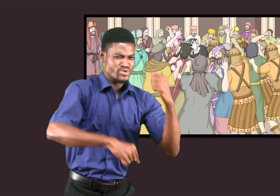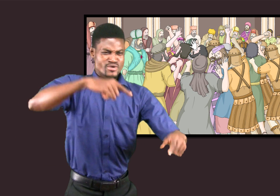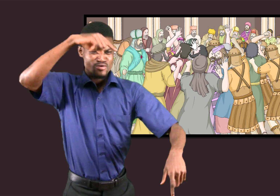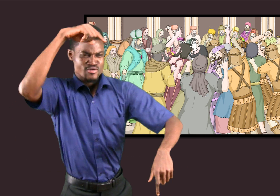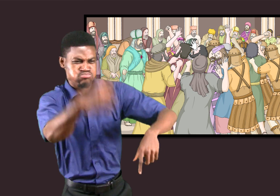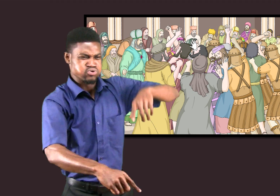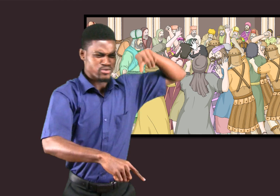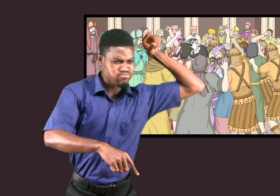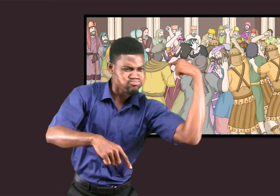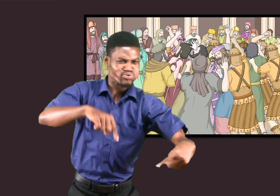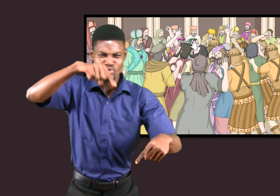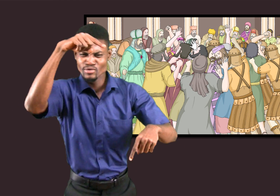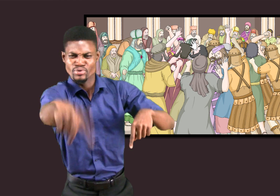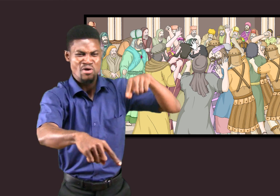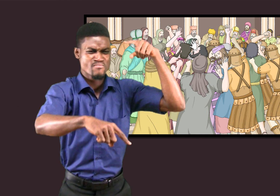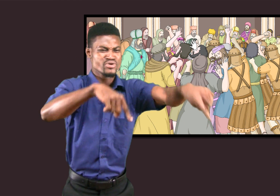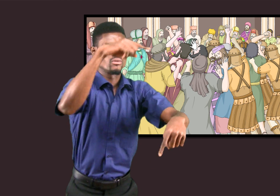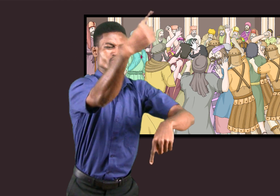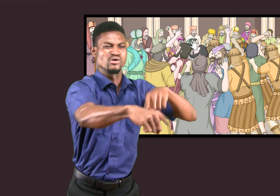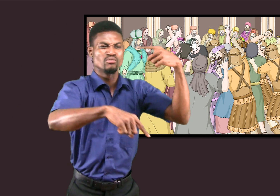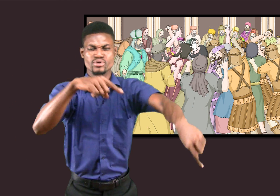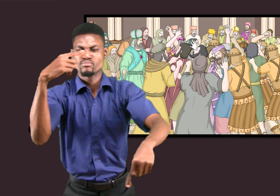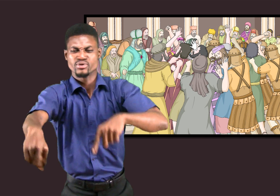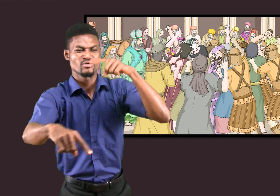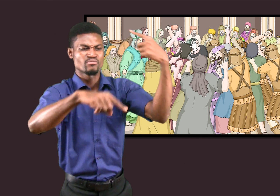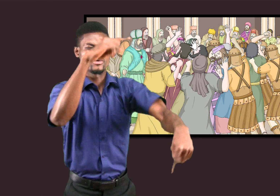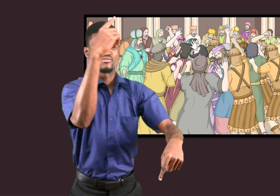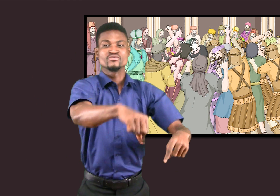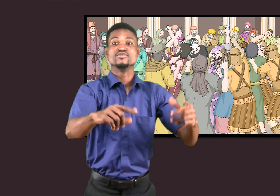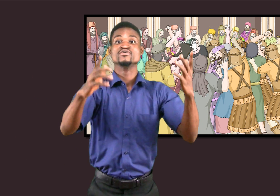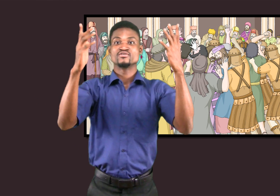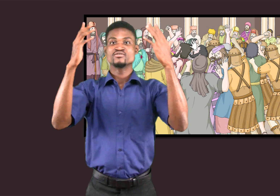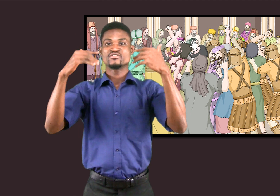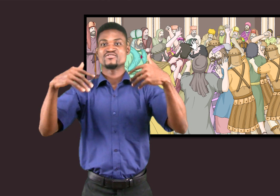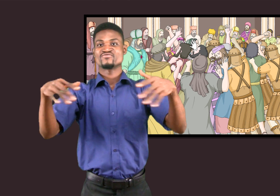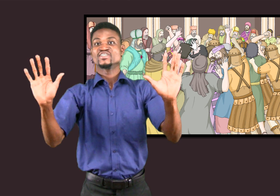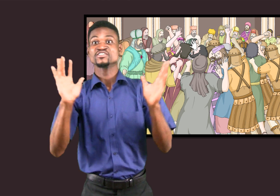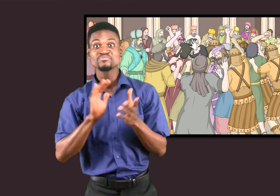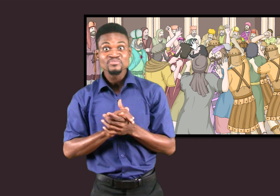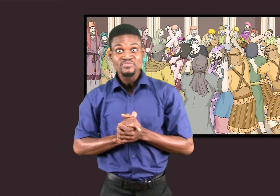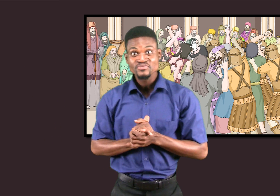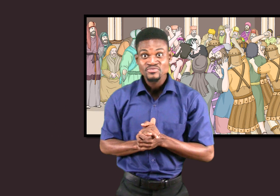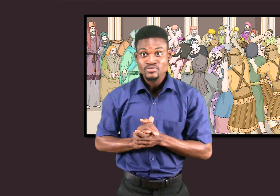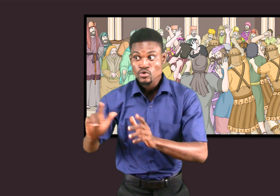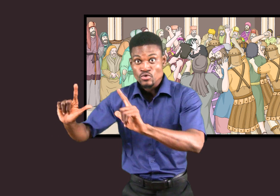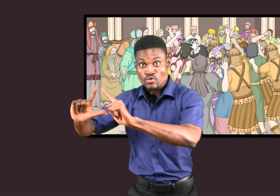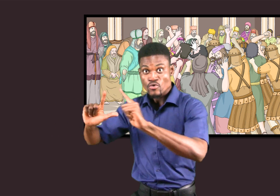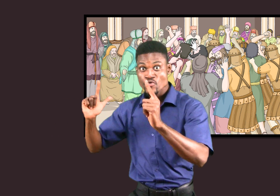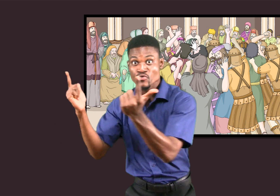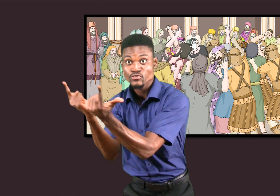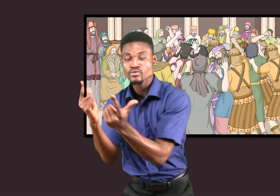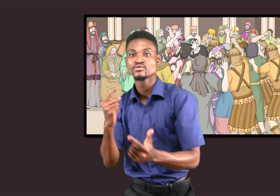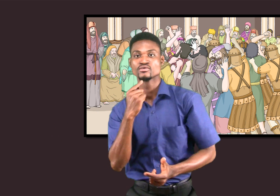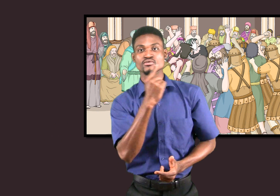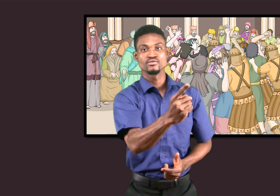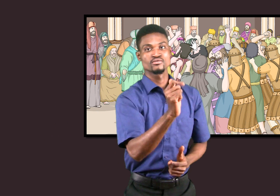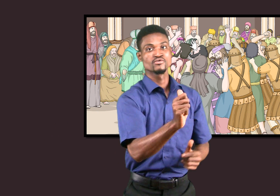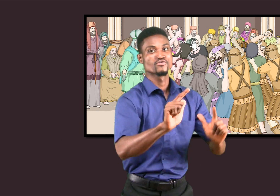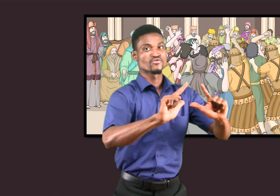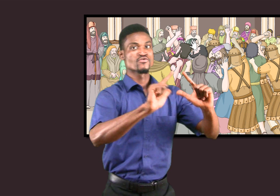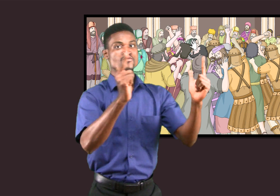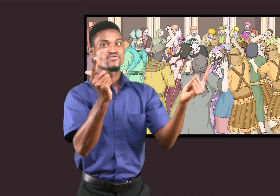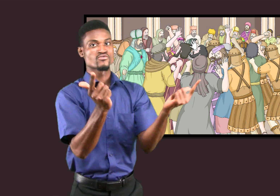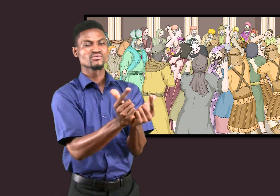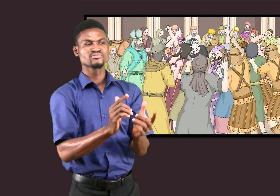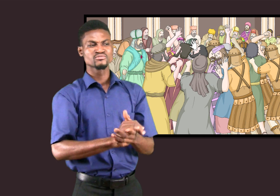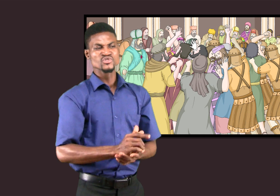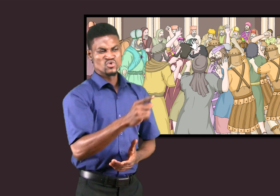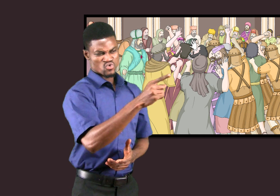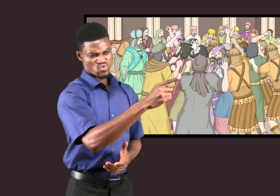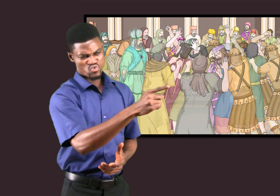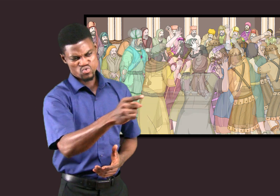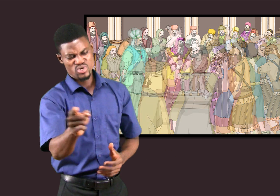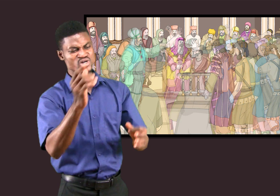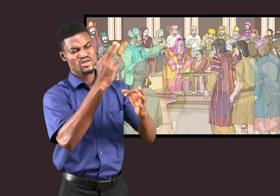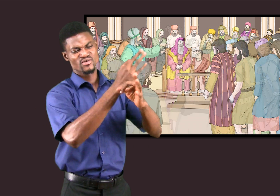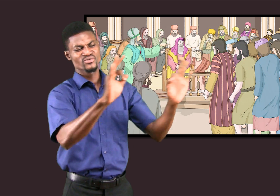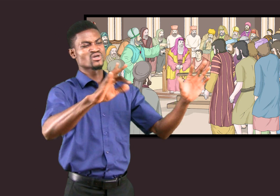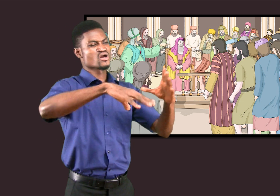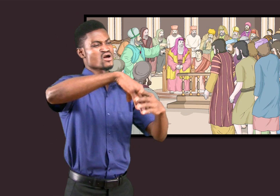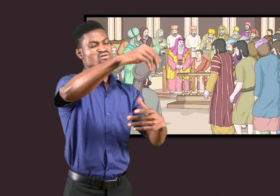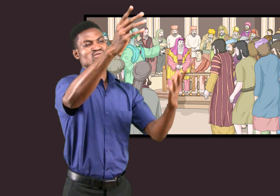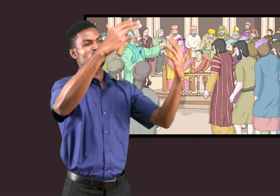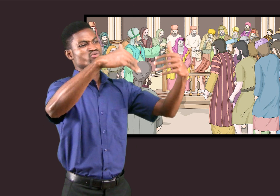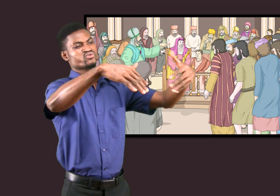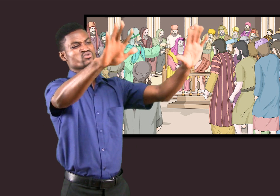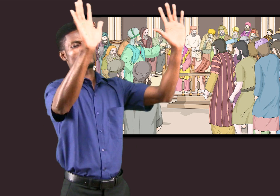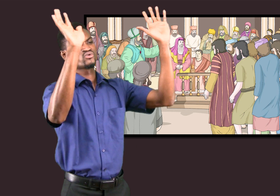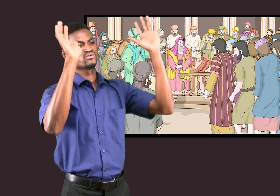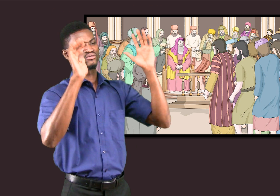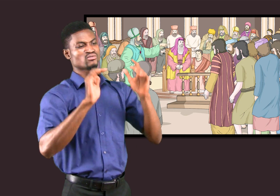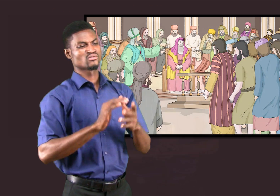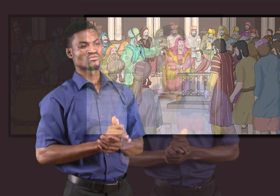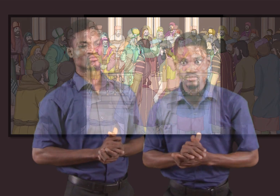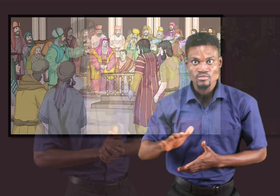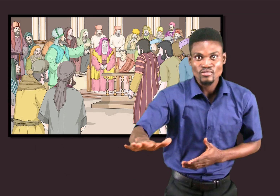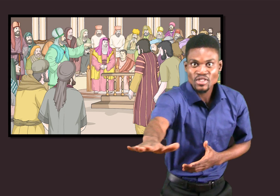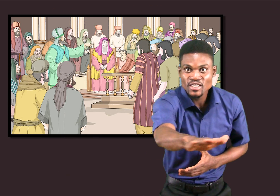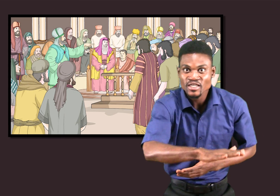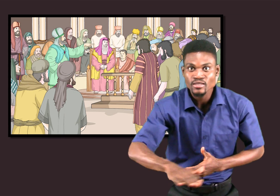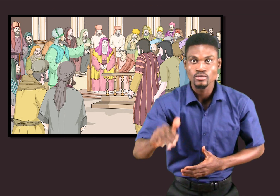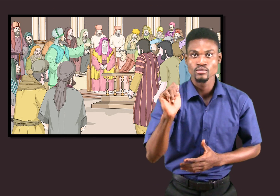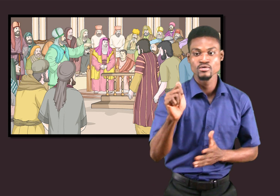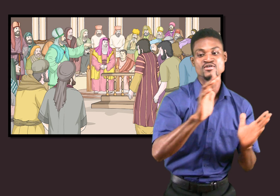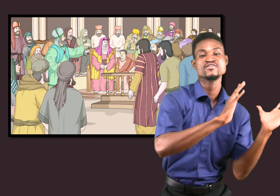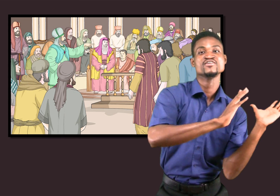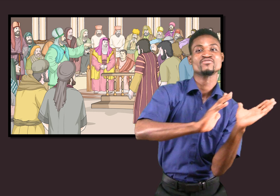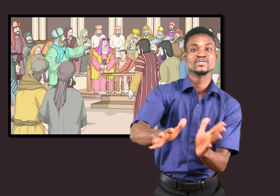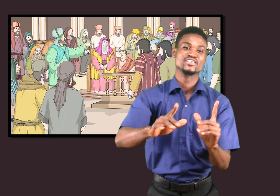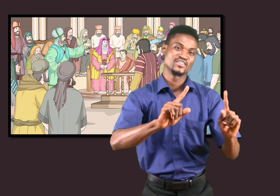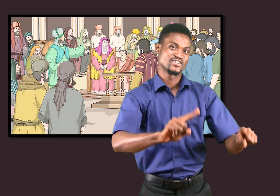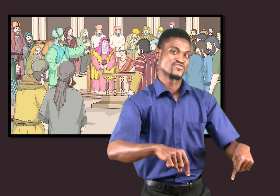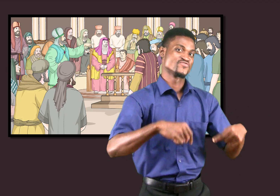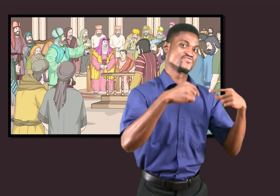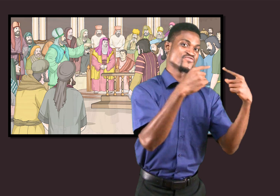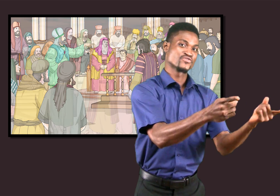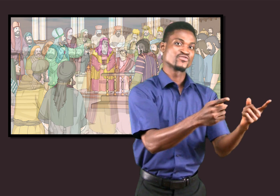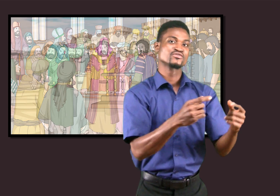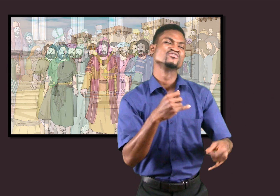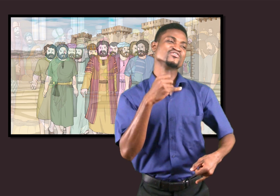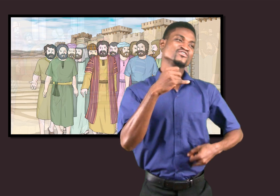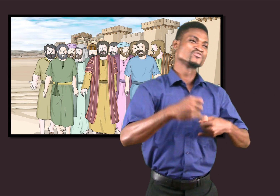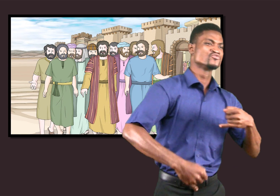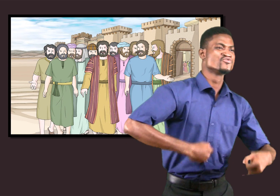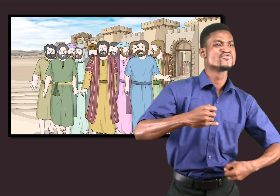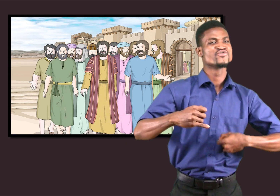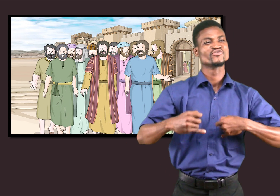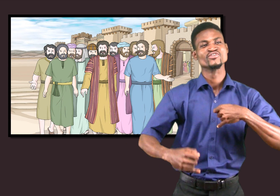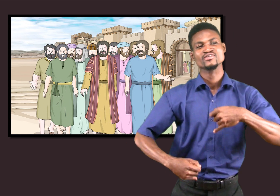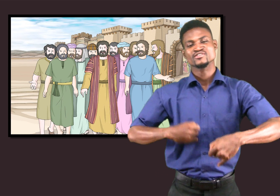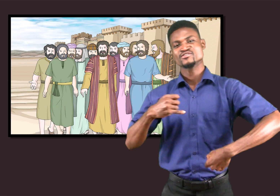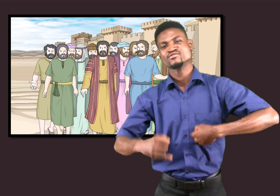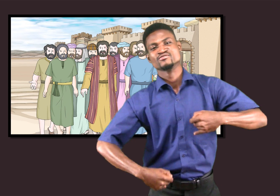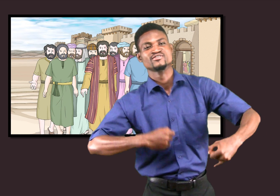Then they ordered them not to speak in the name of Jesus, and released them.